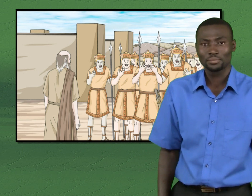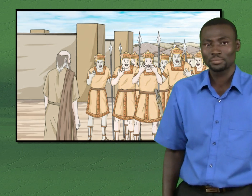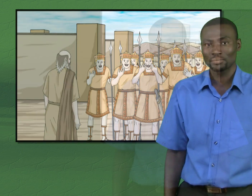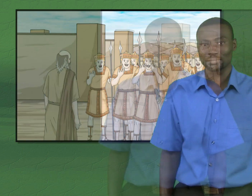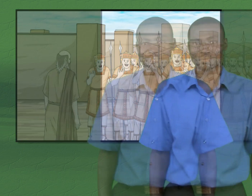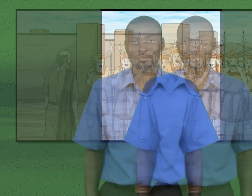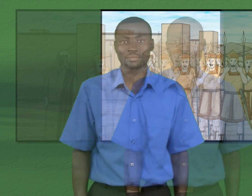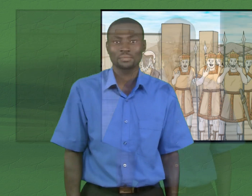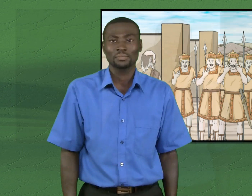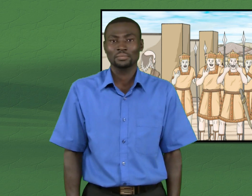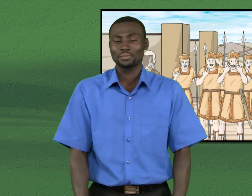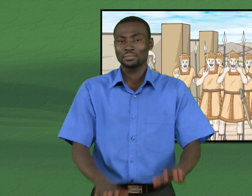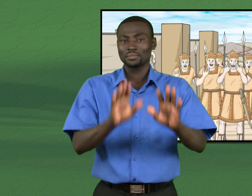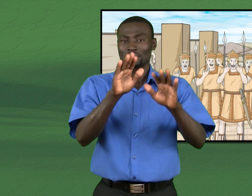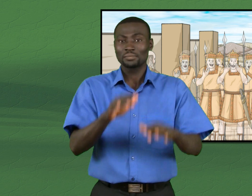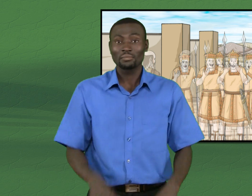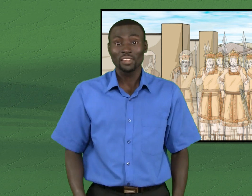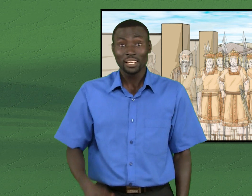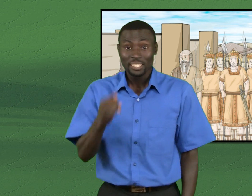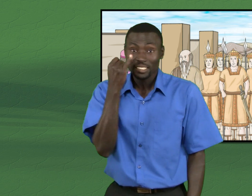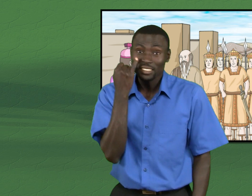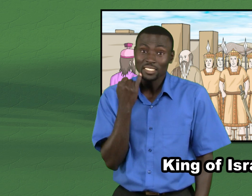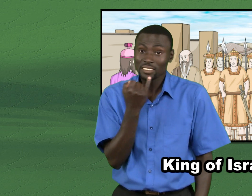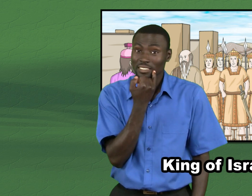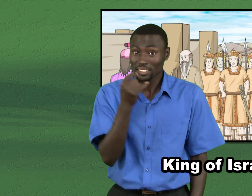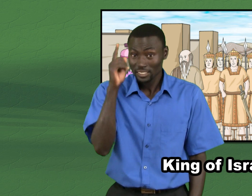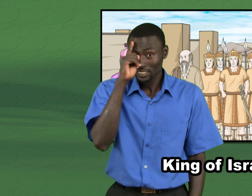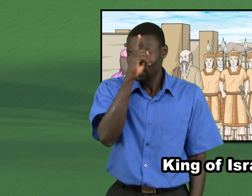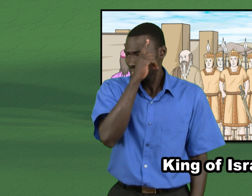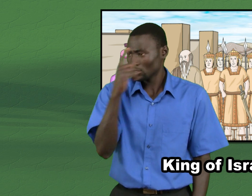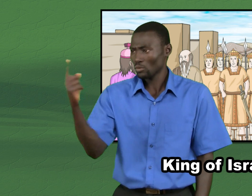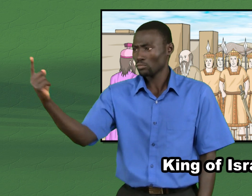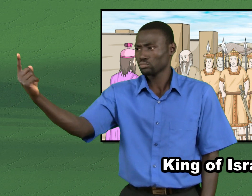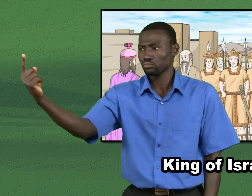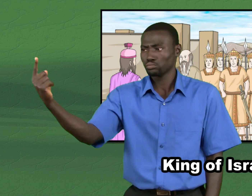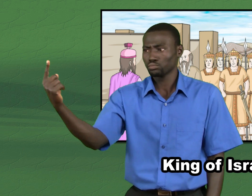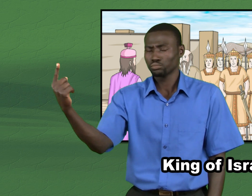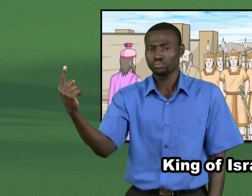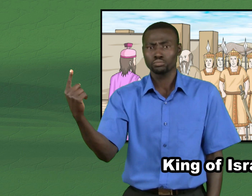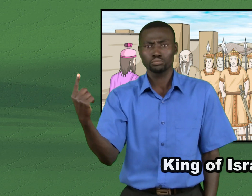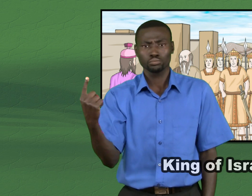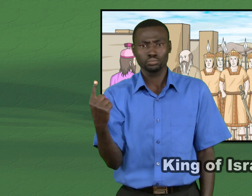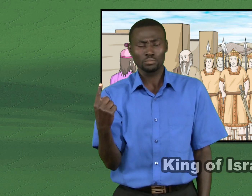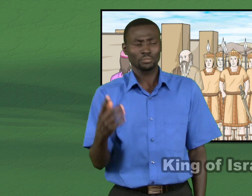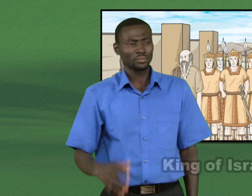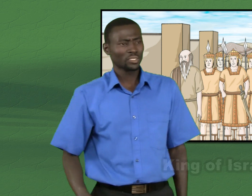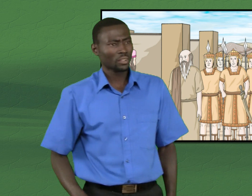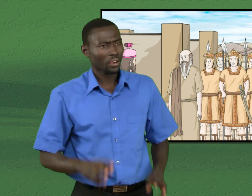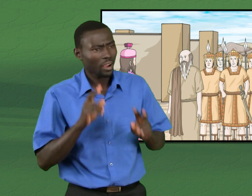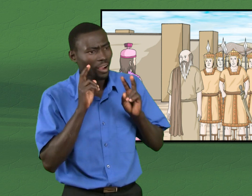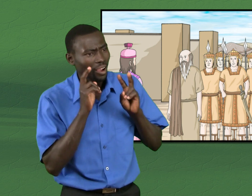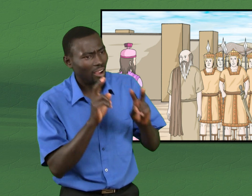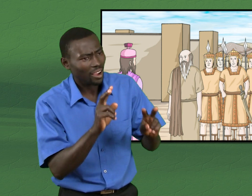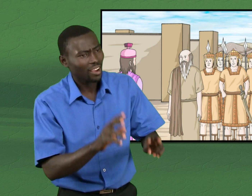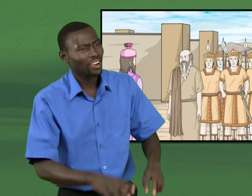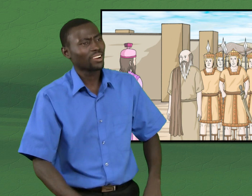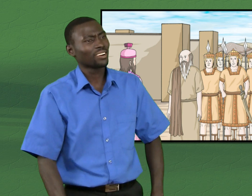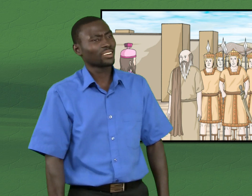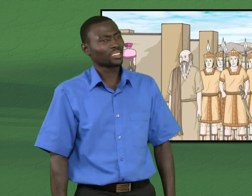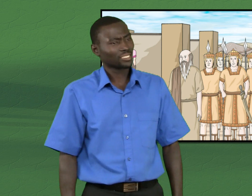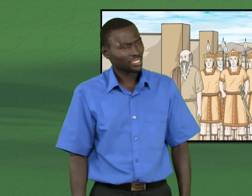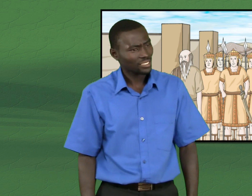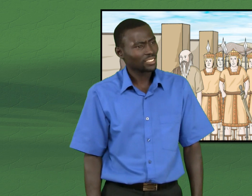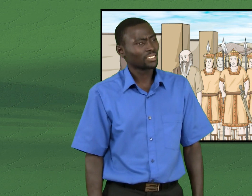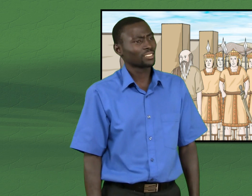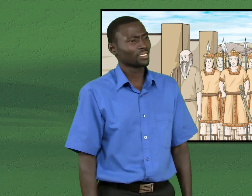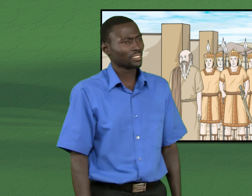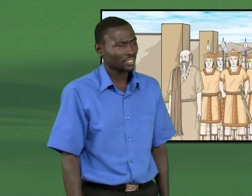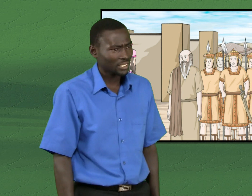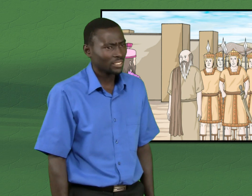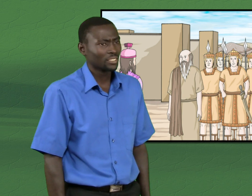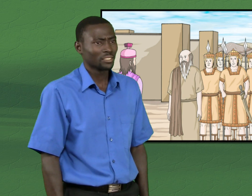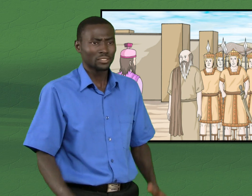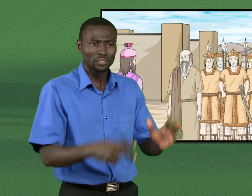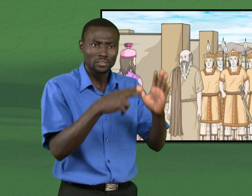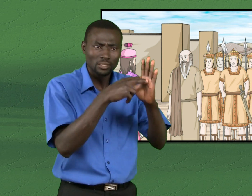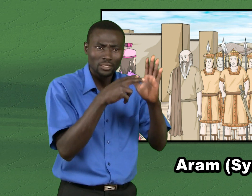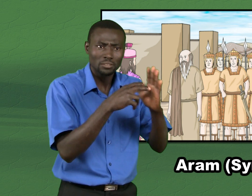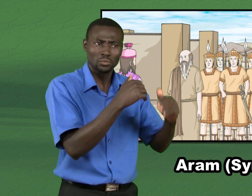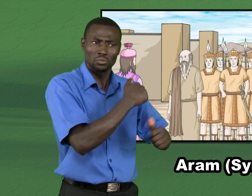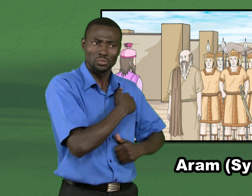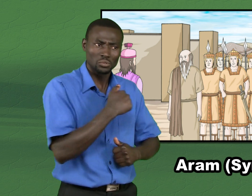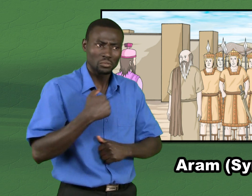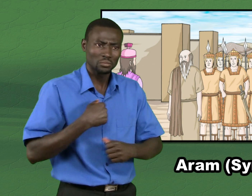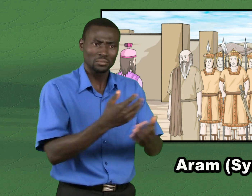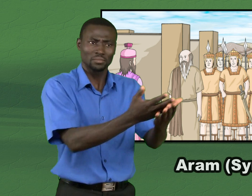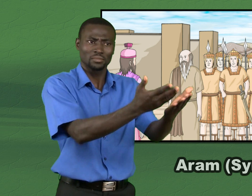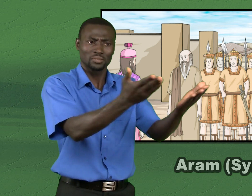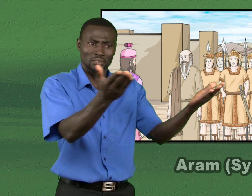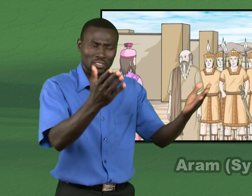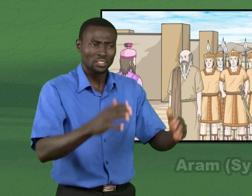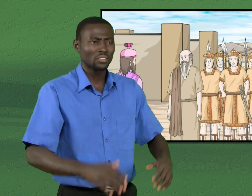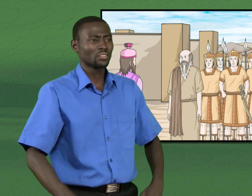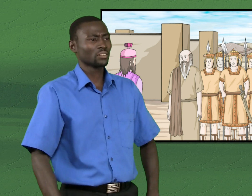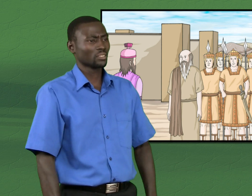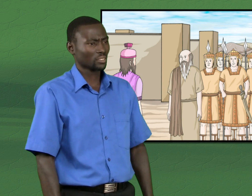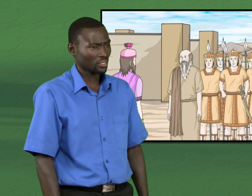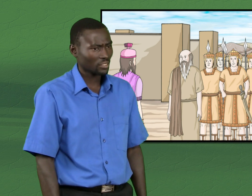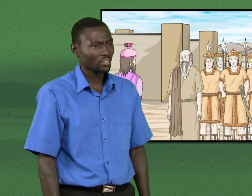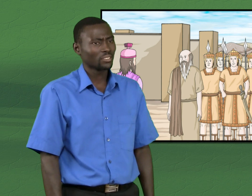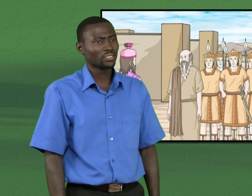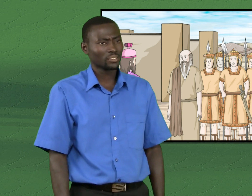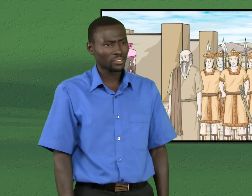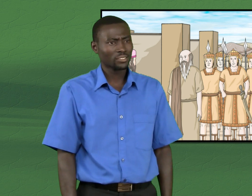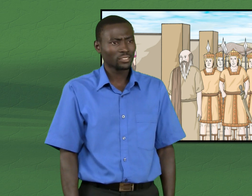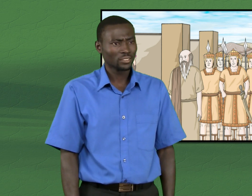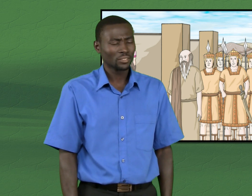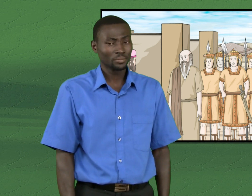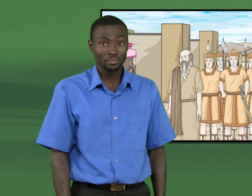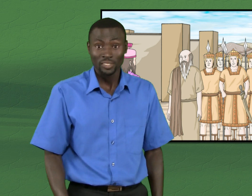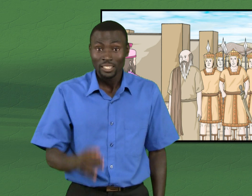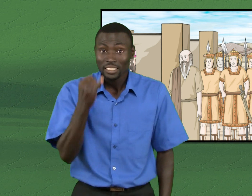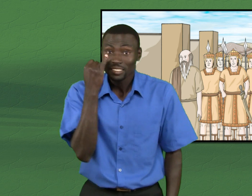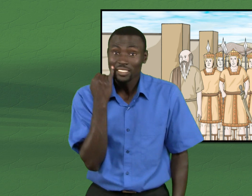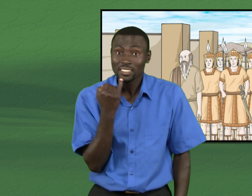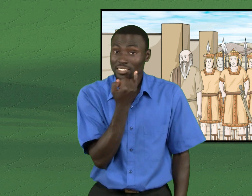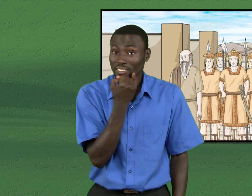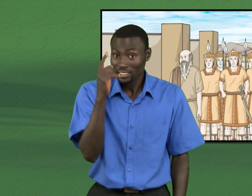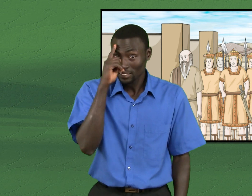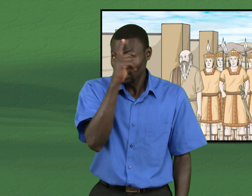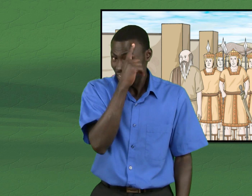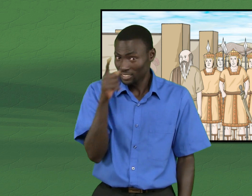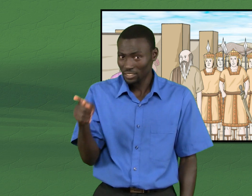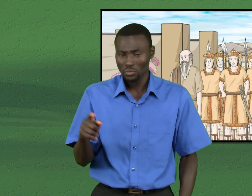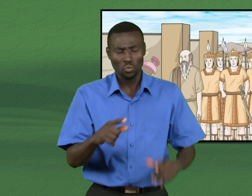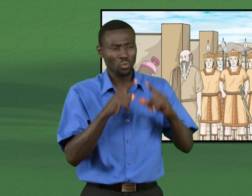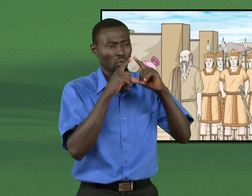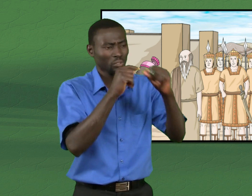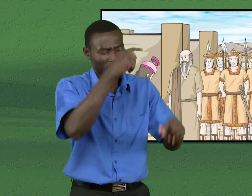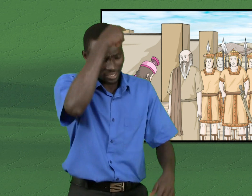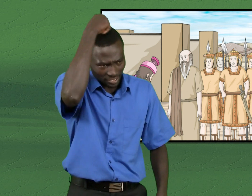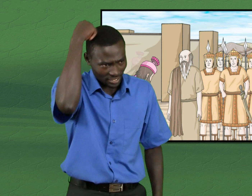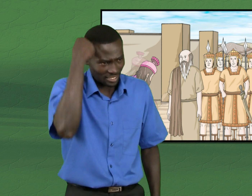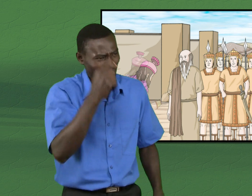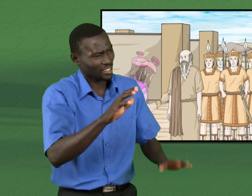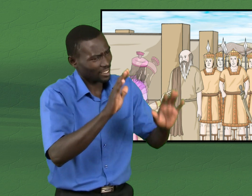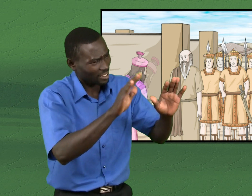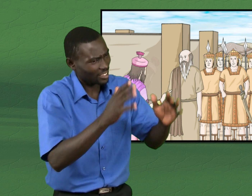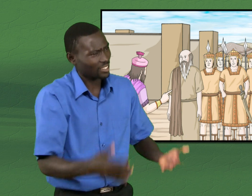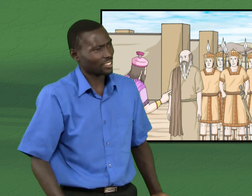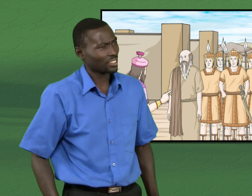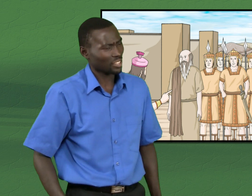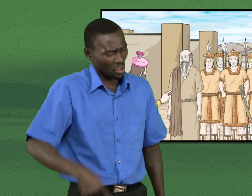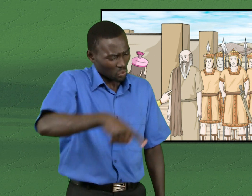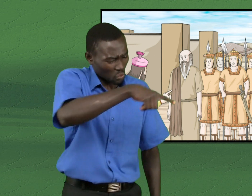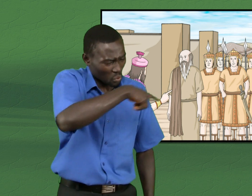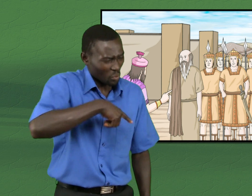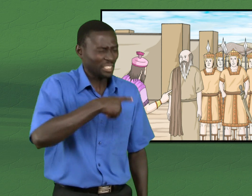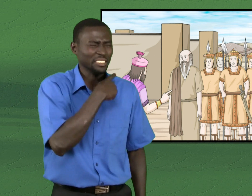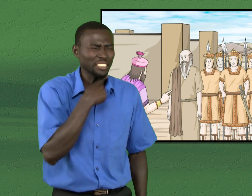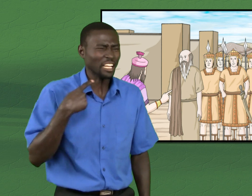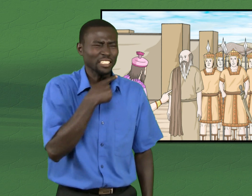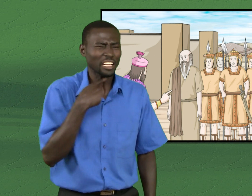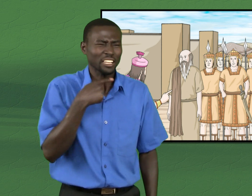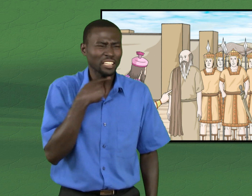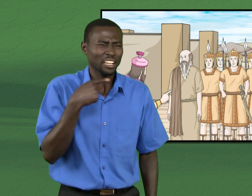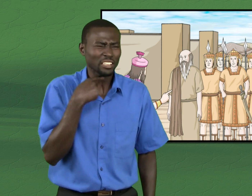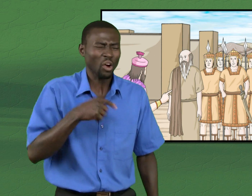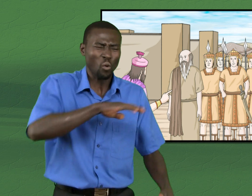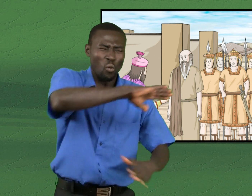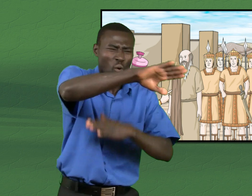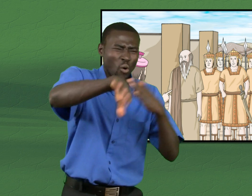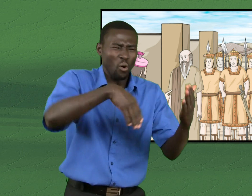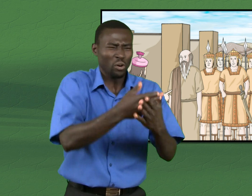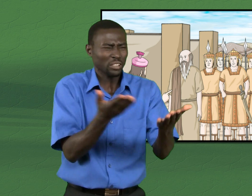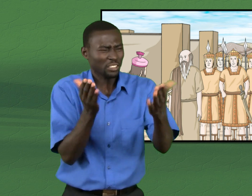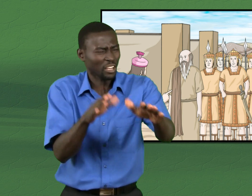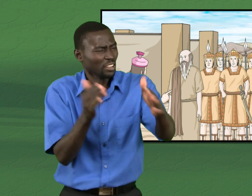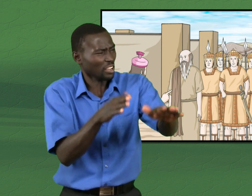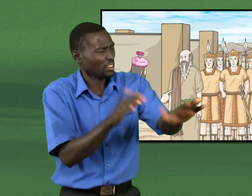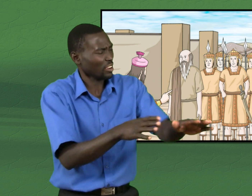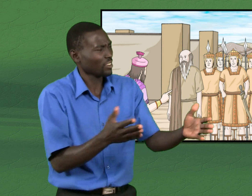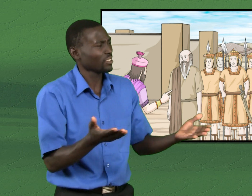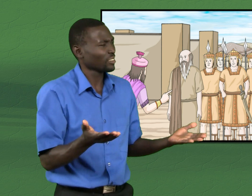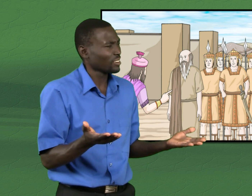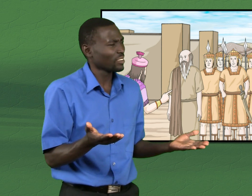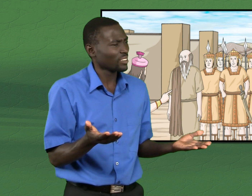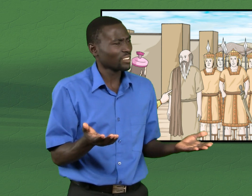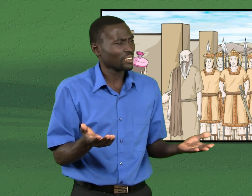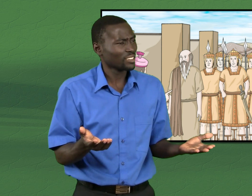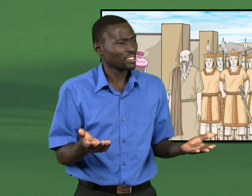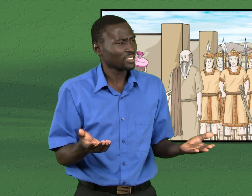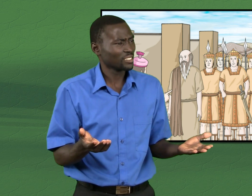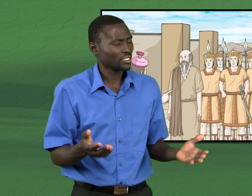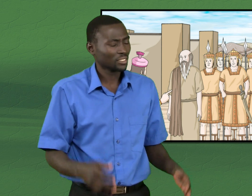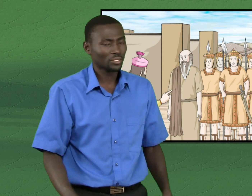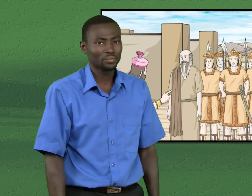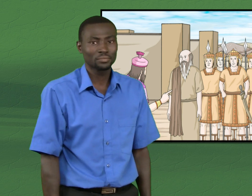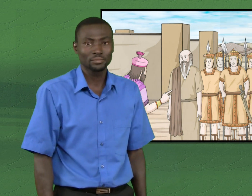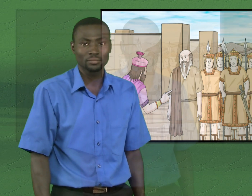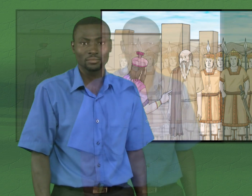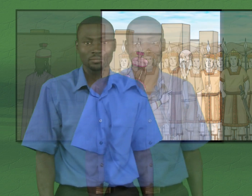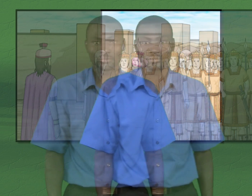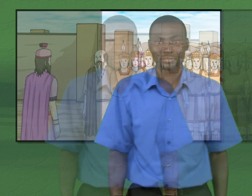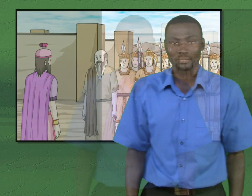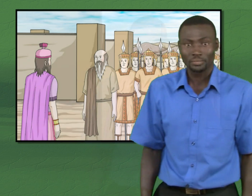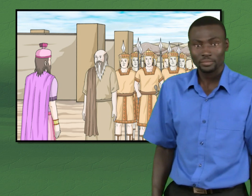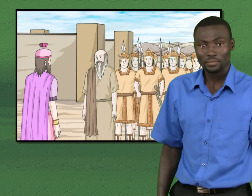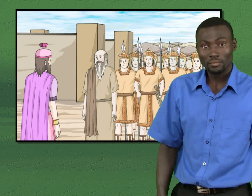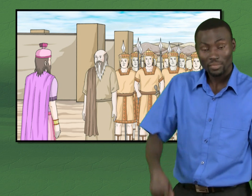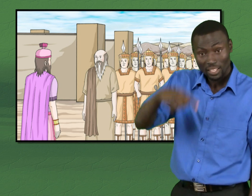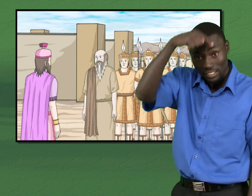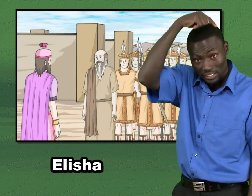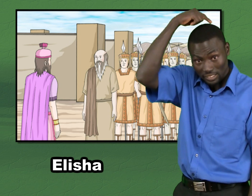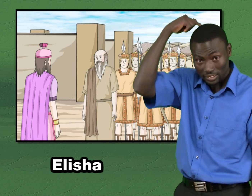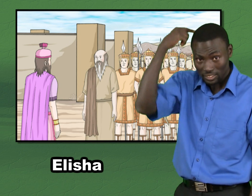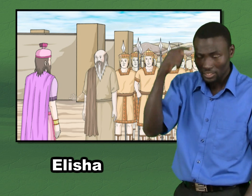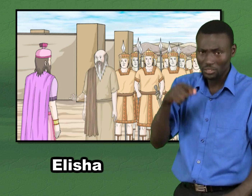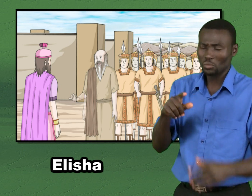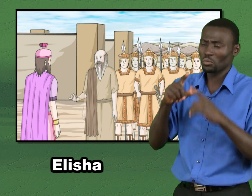And when the king of Israel saw them, he asked Elisha, “My father, shall I kill them? Shall I kill them?”